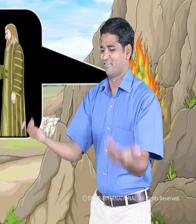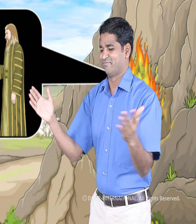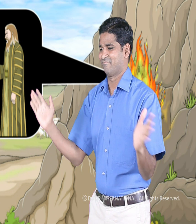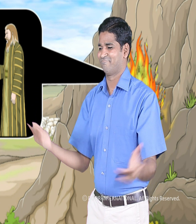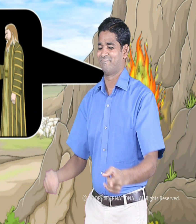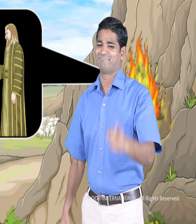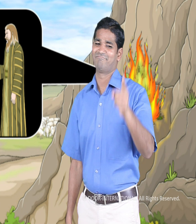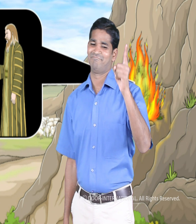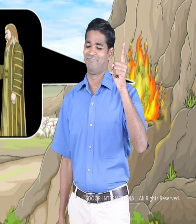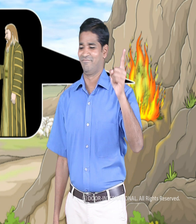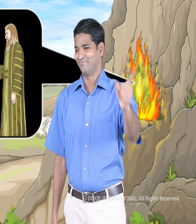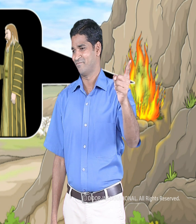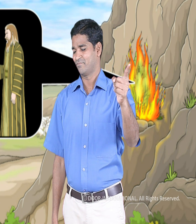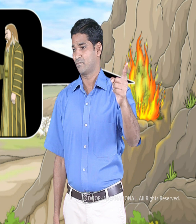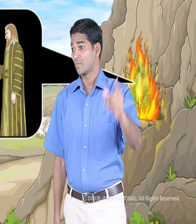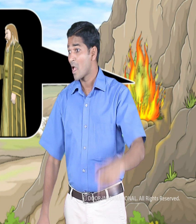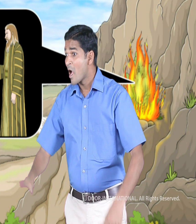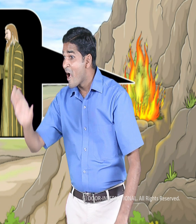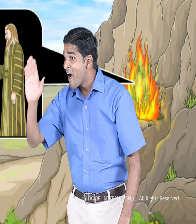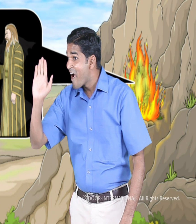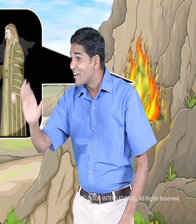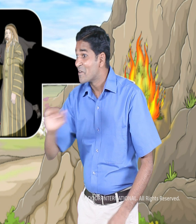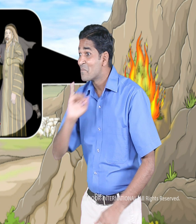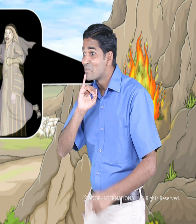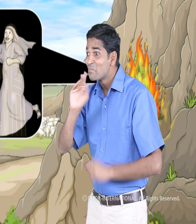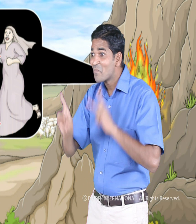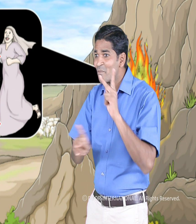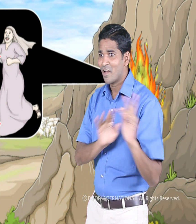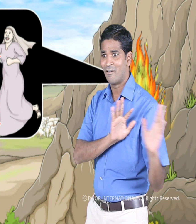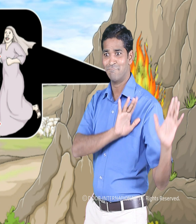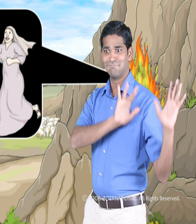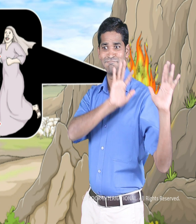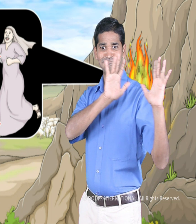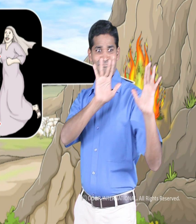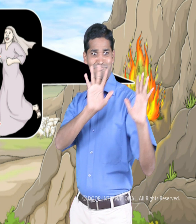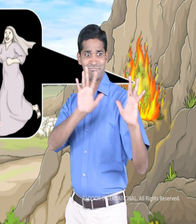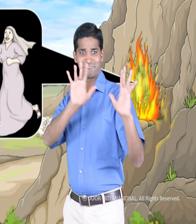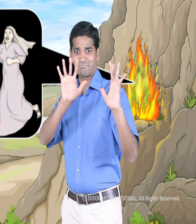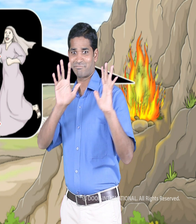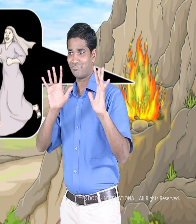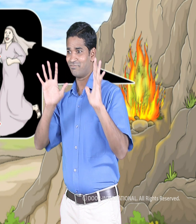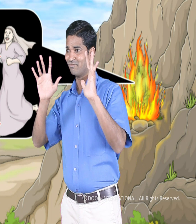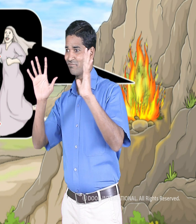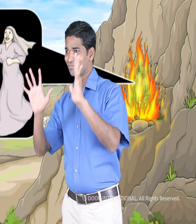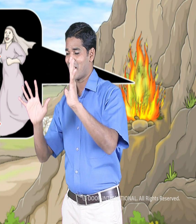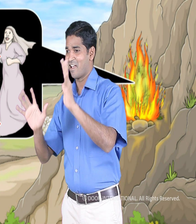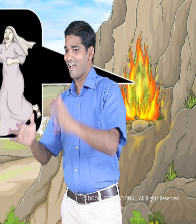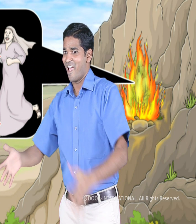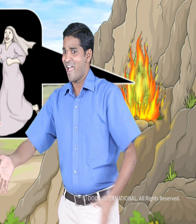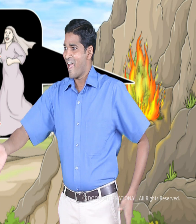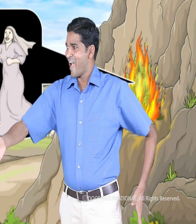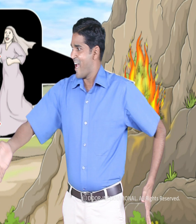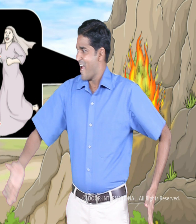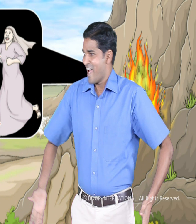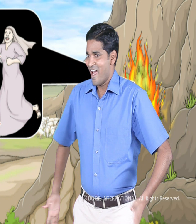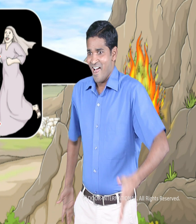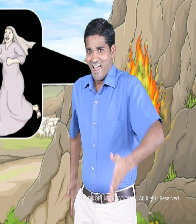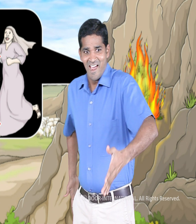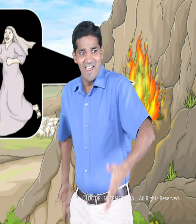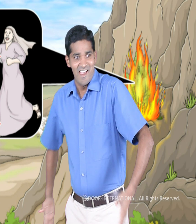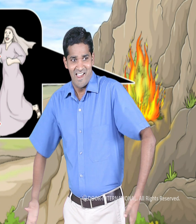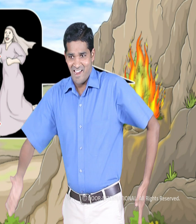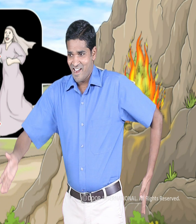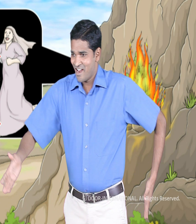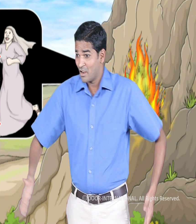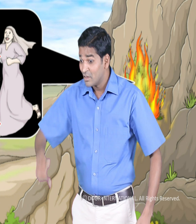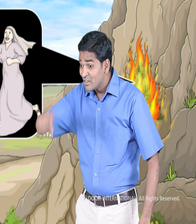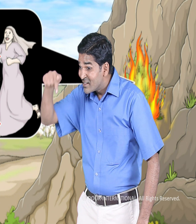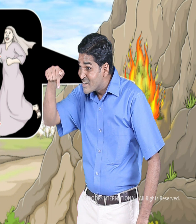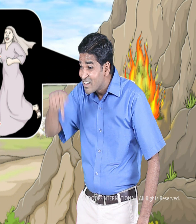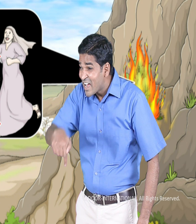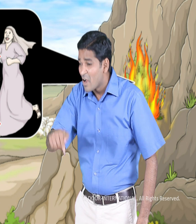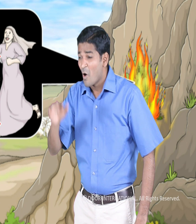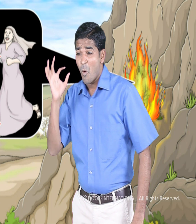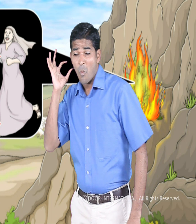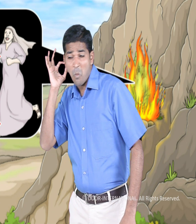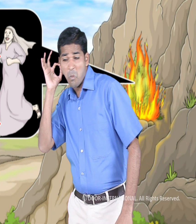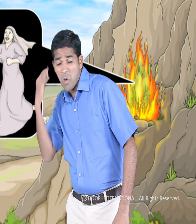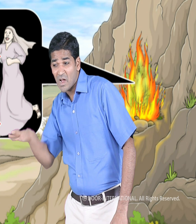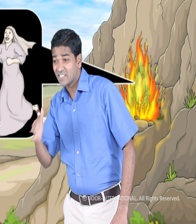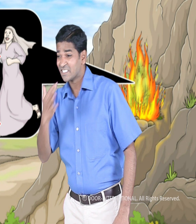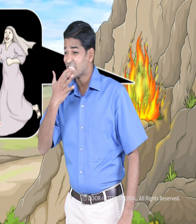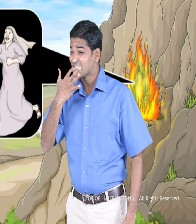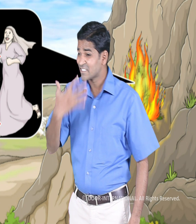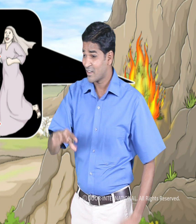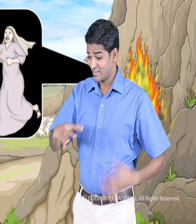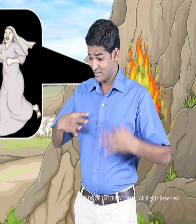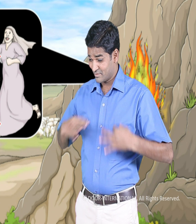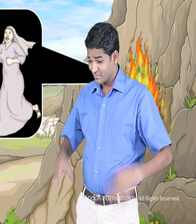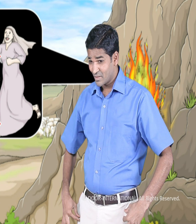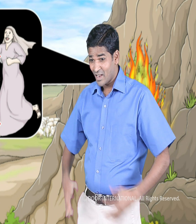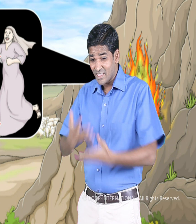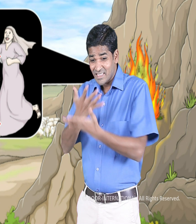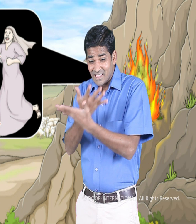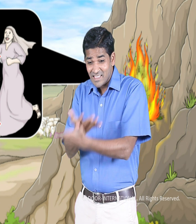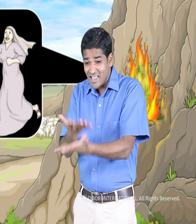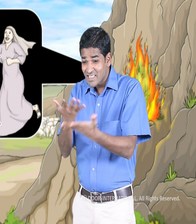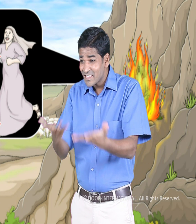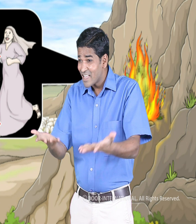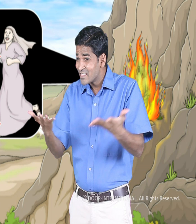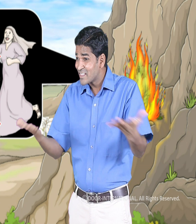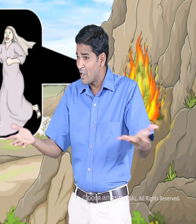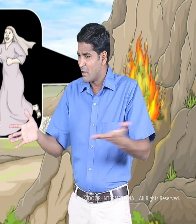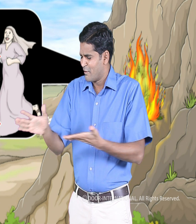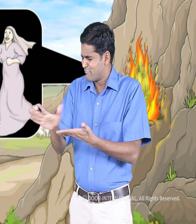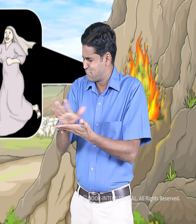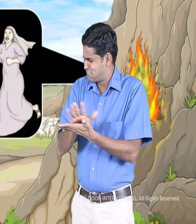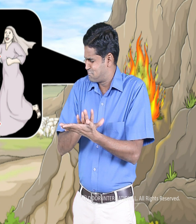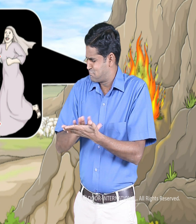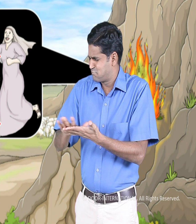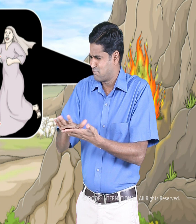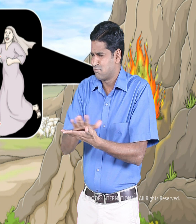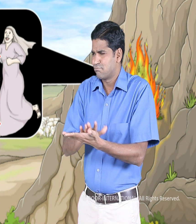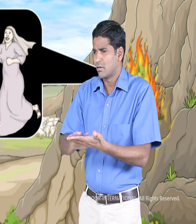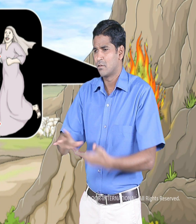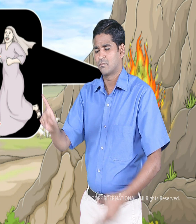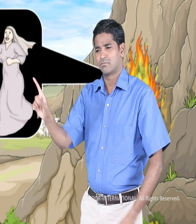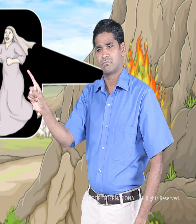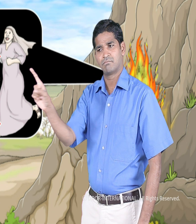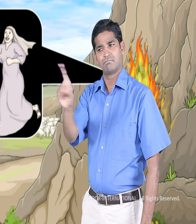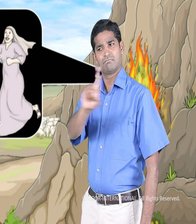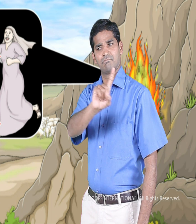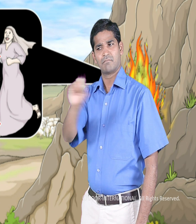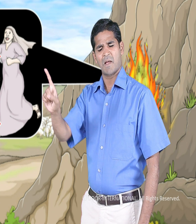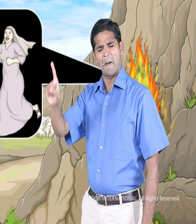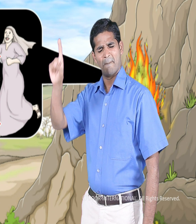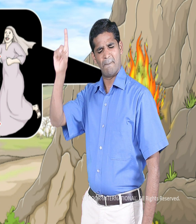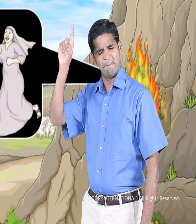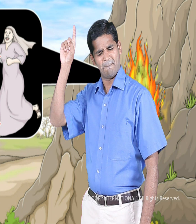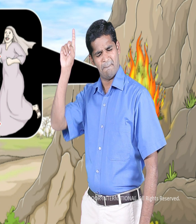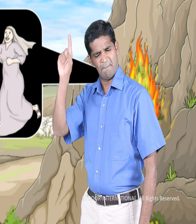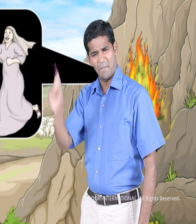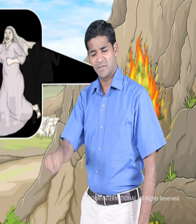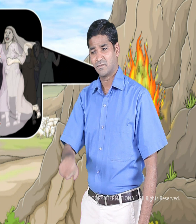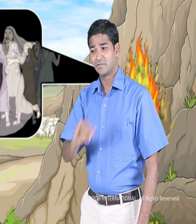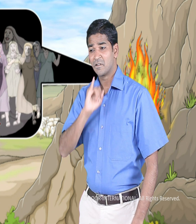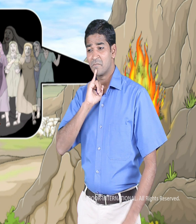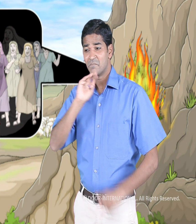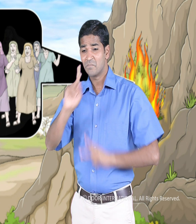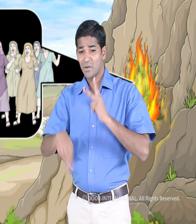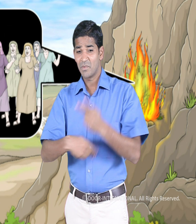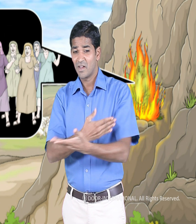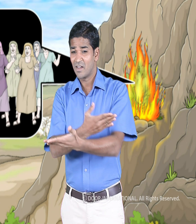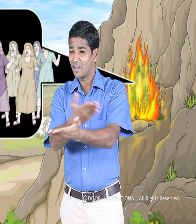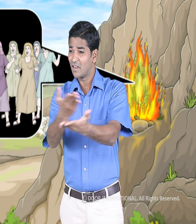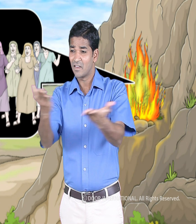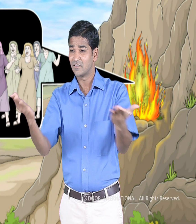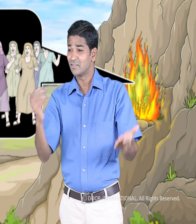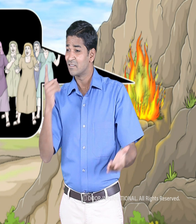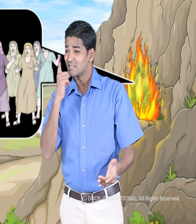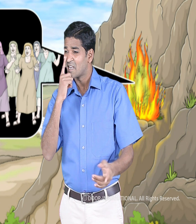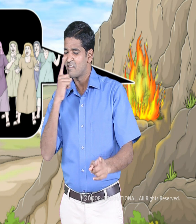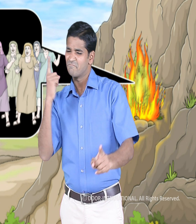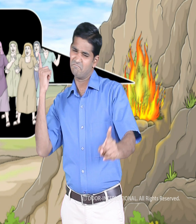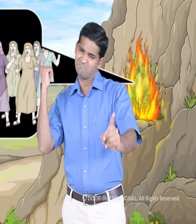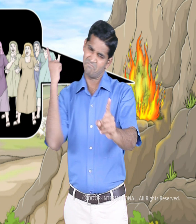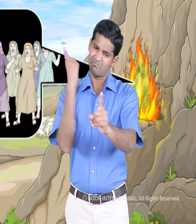And I will grant this people such favor in the sight of the Egyptians that when you leave, you will not go away empty-handed.